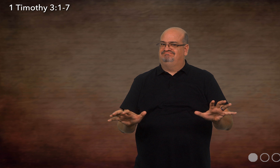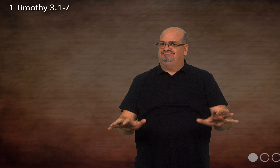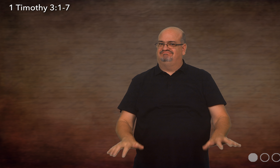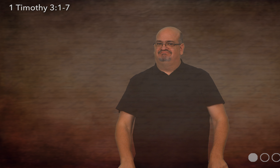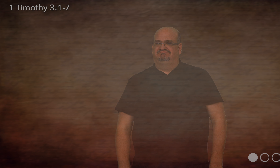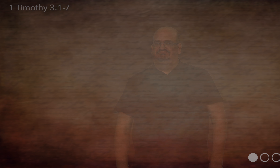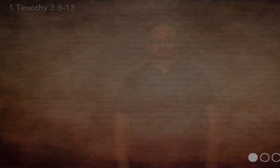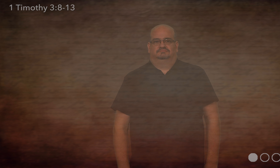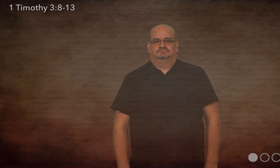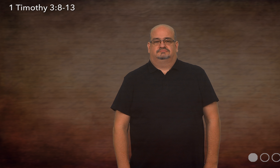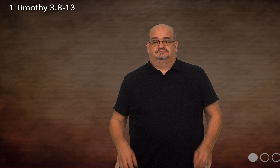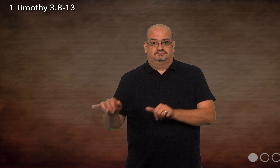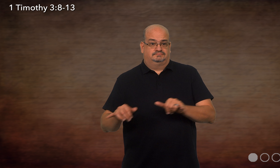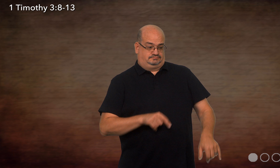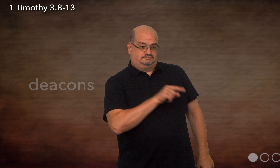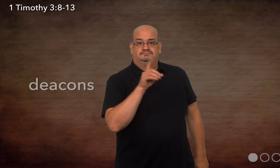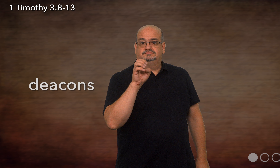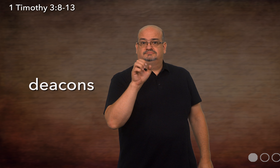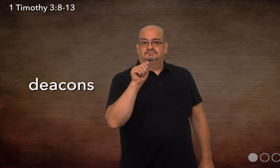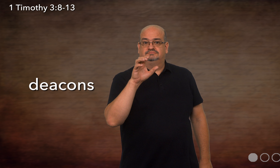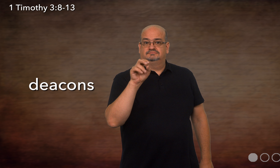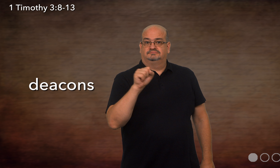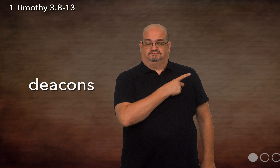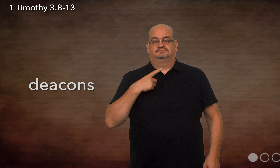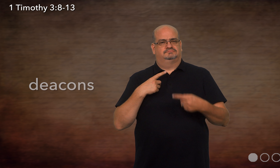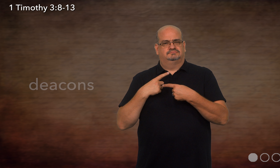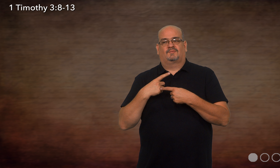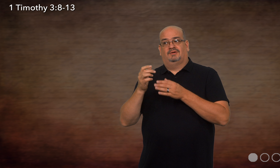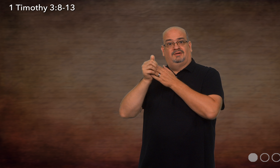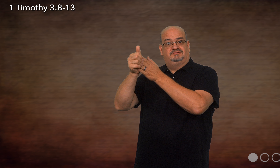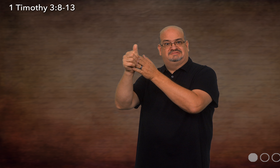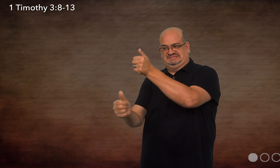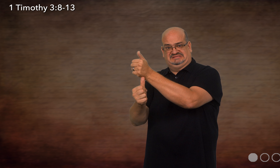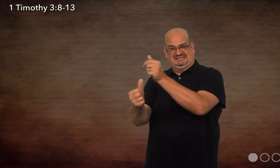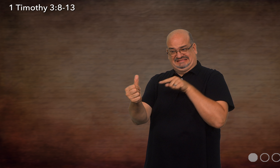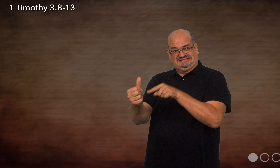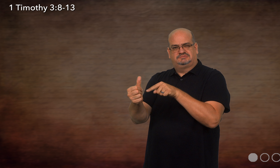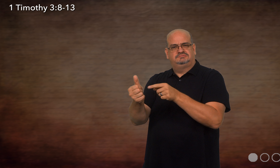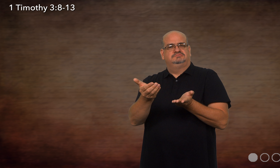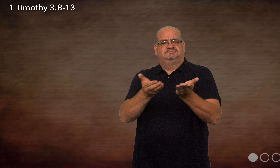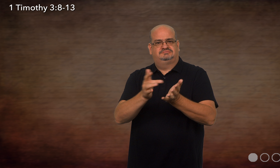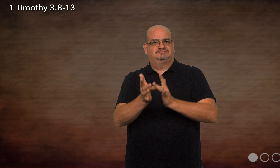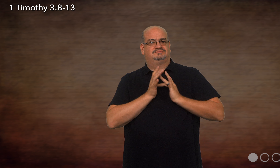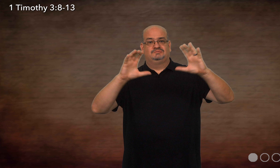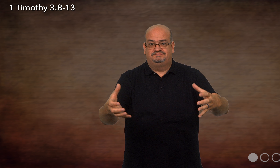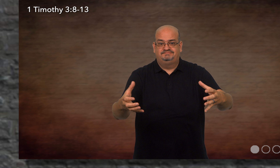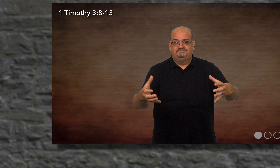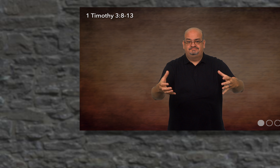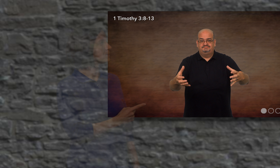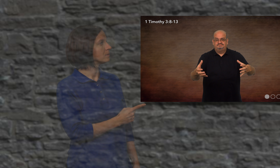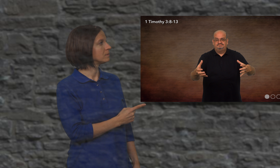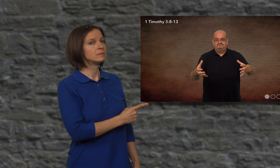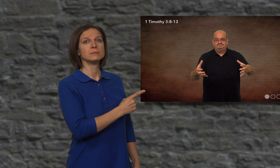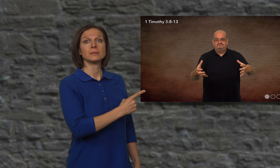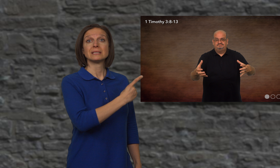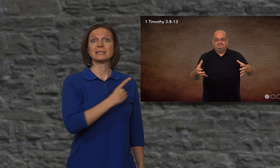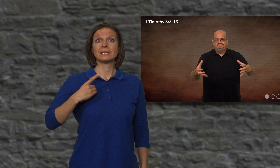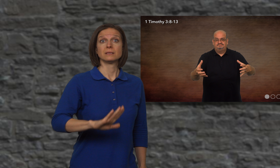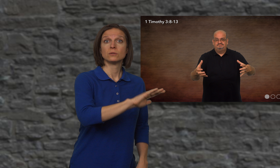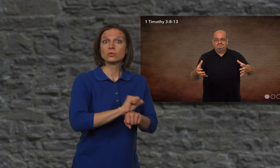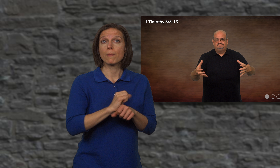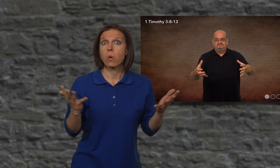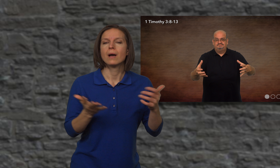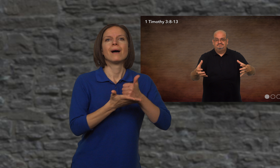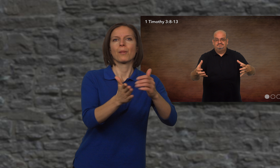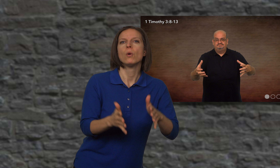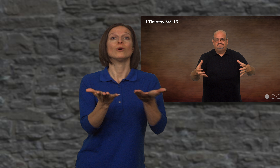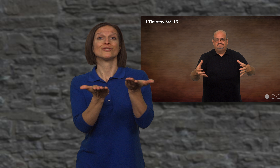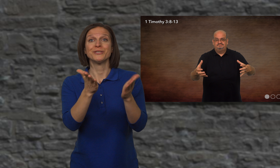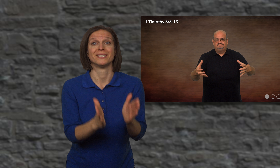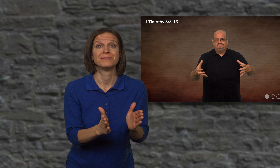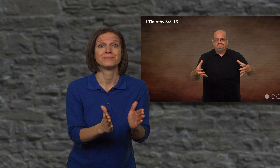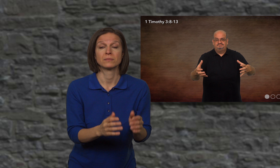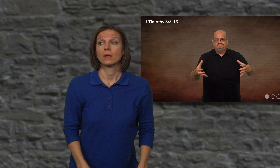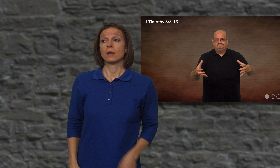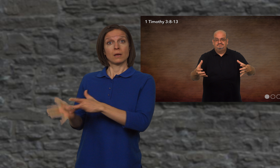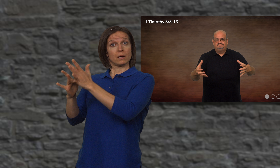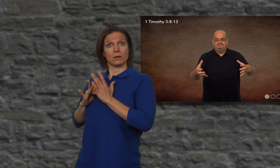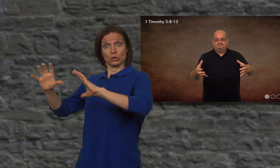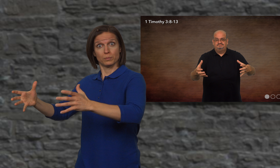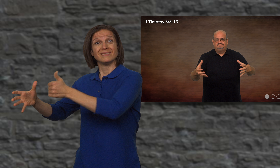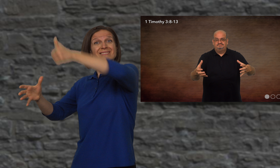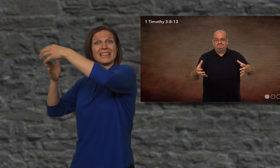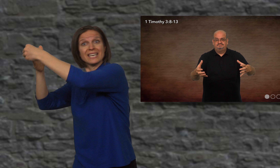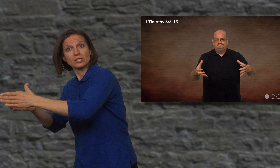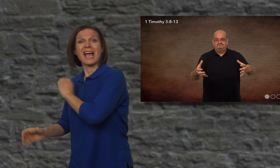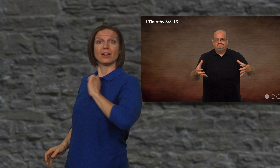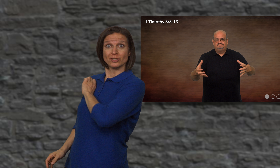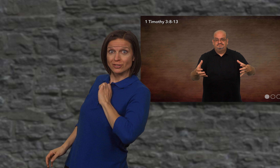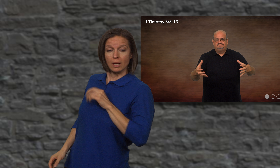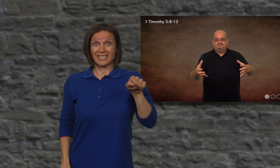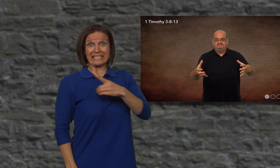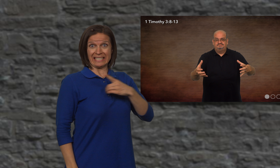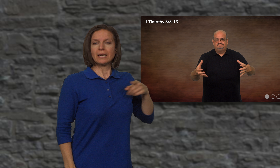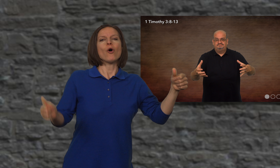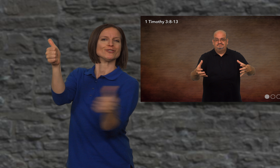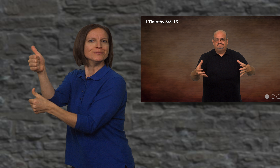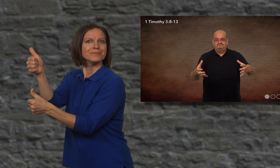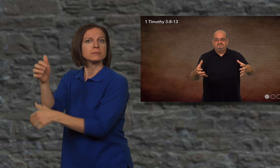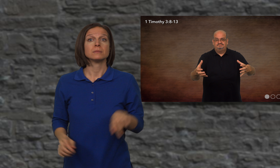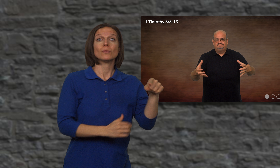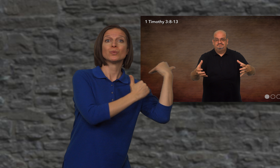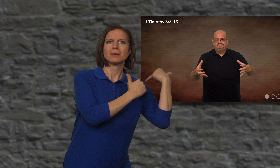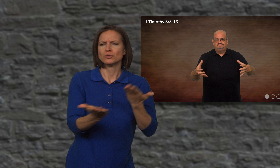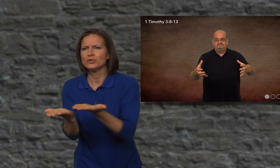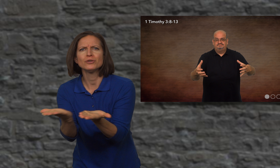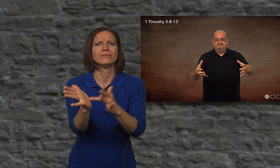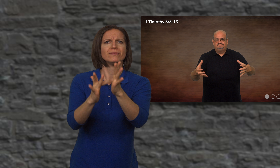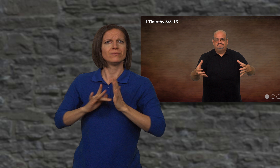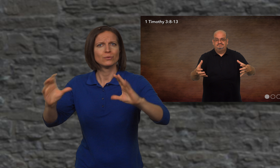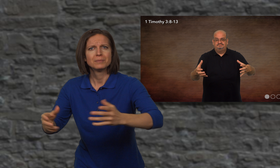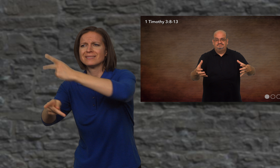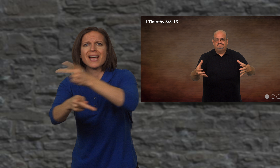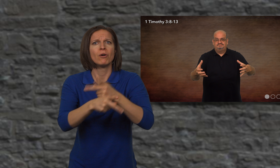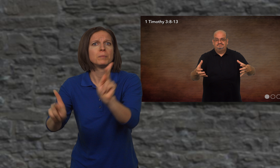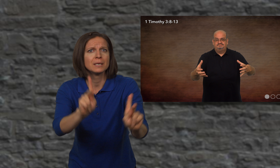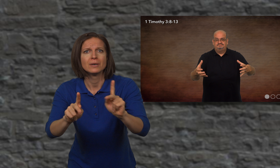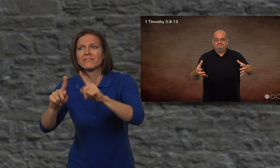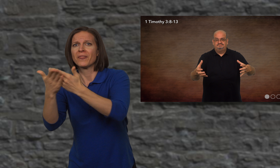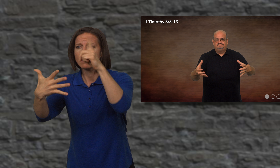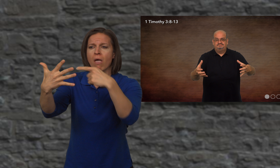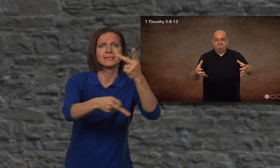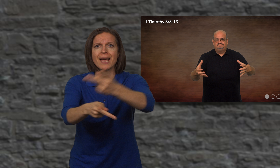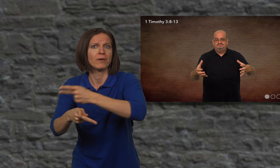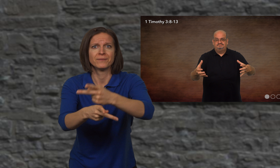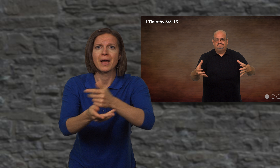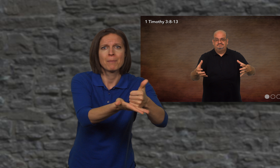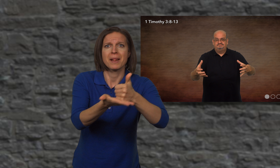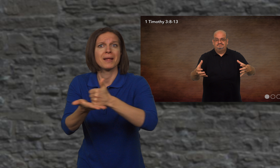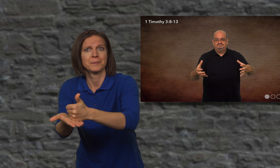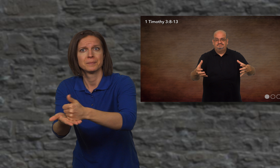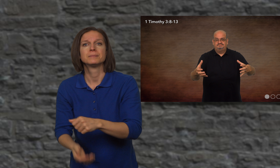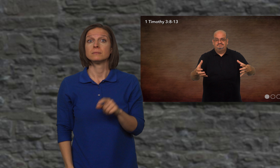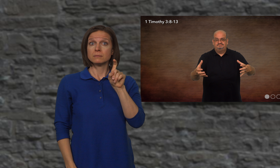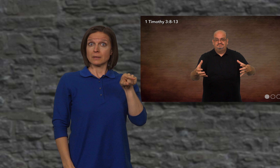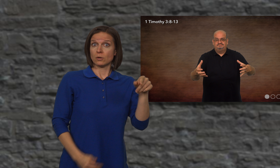Deacons likewise must be dignified, not double-tongued or given to much wine or greedy for money.